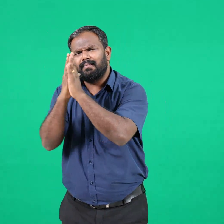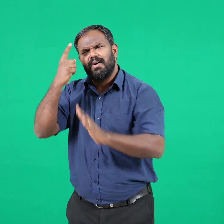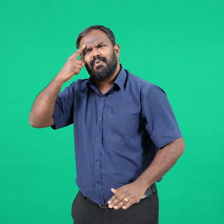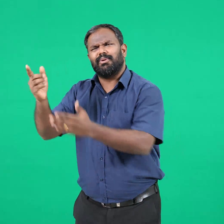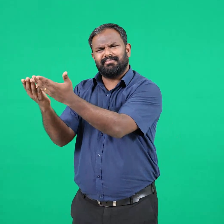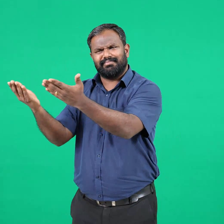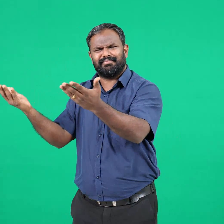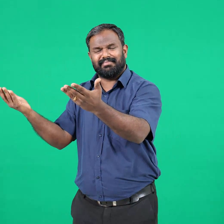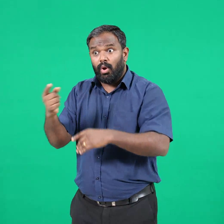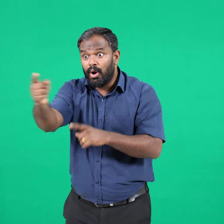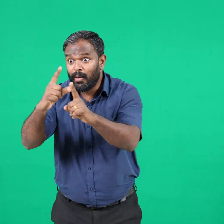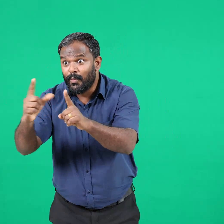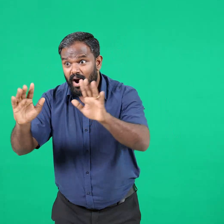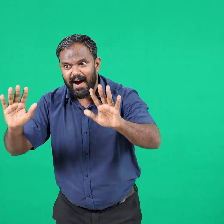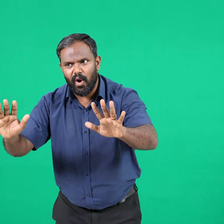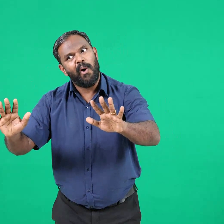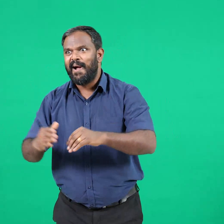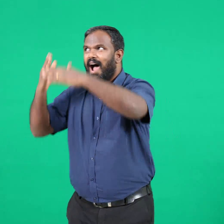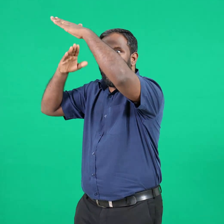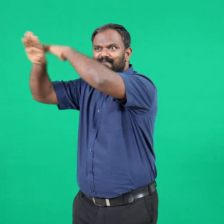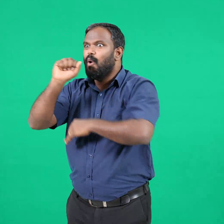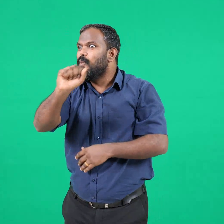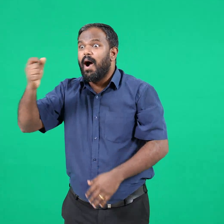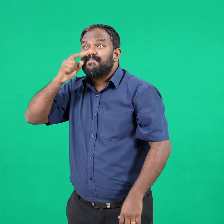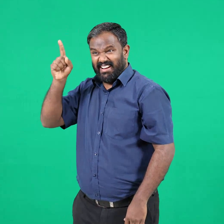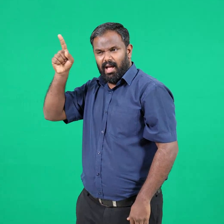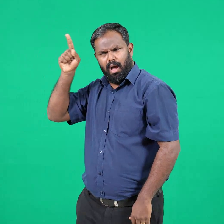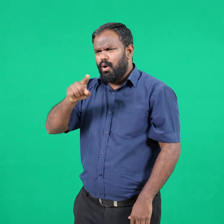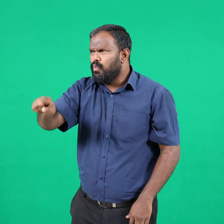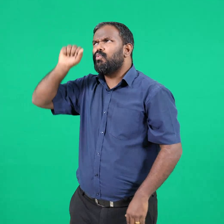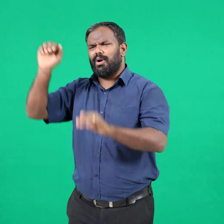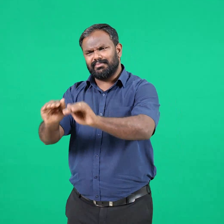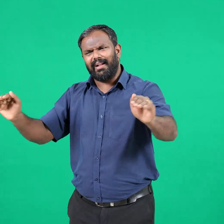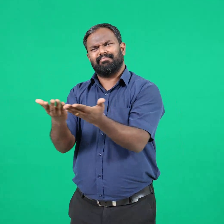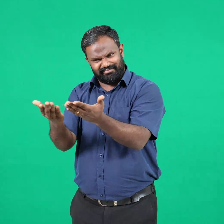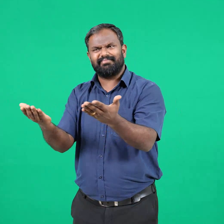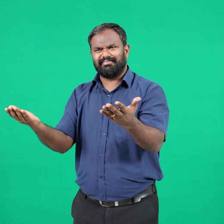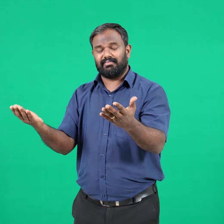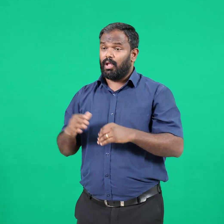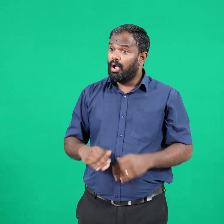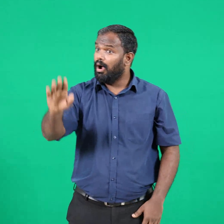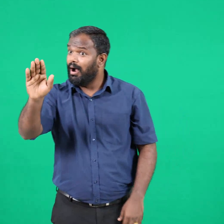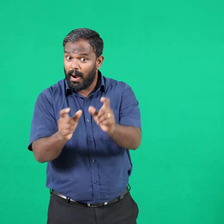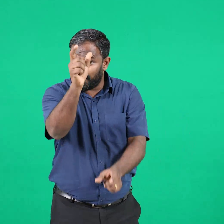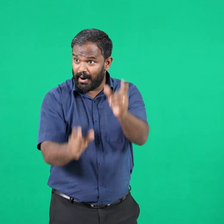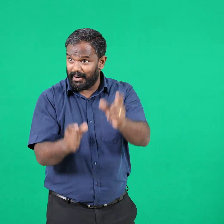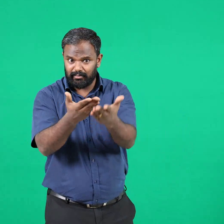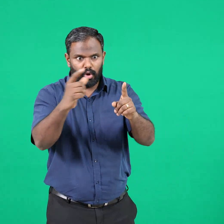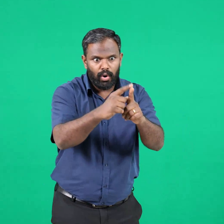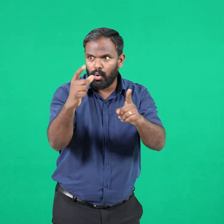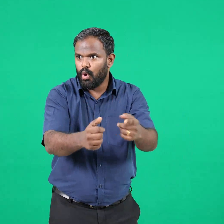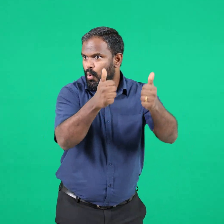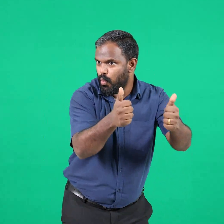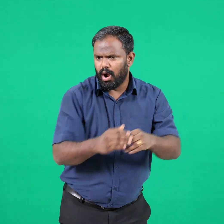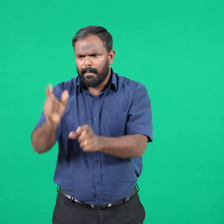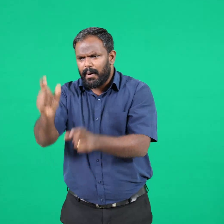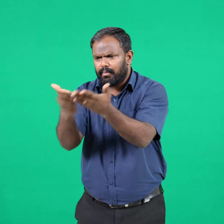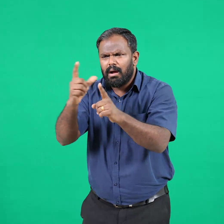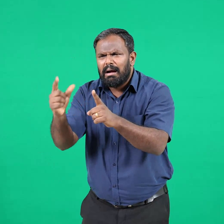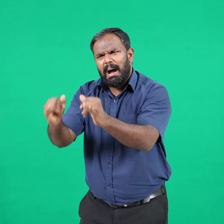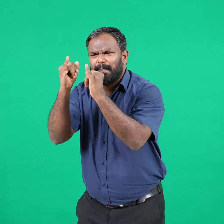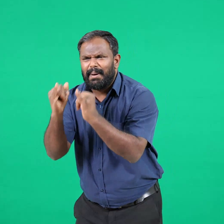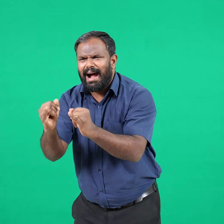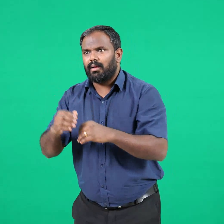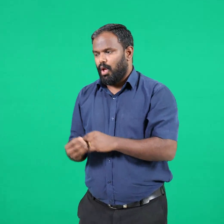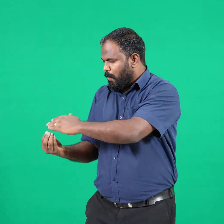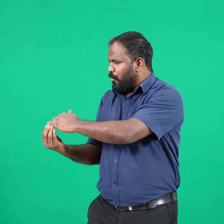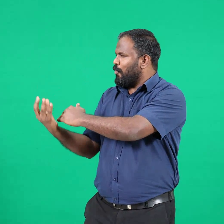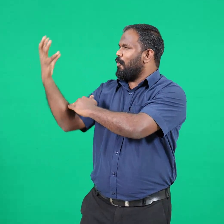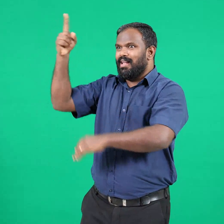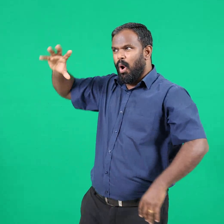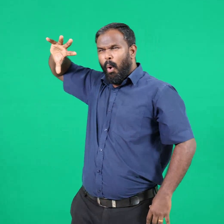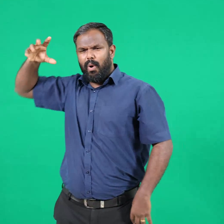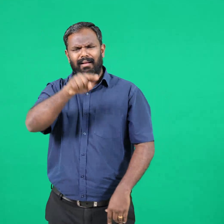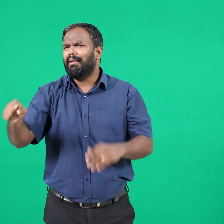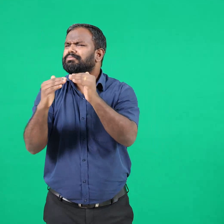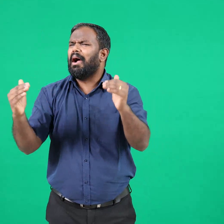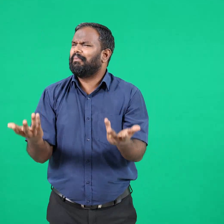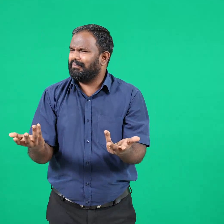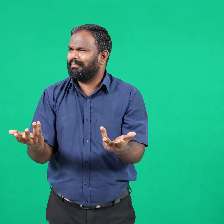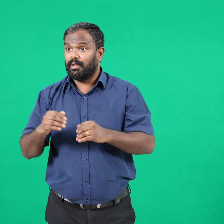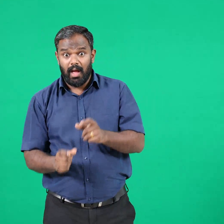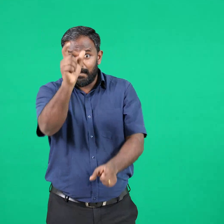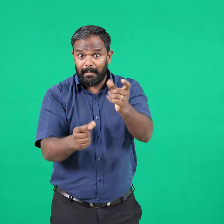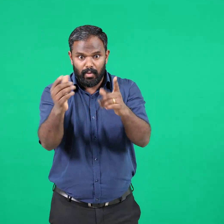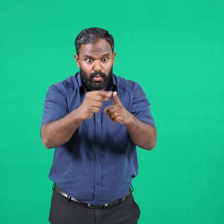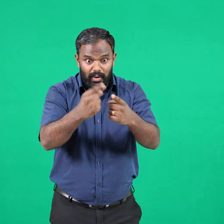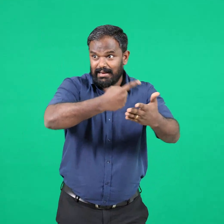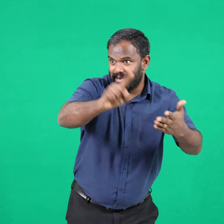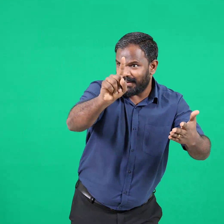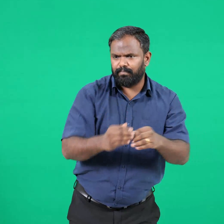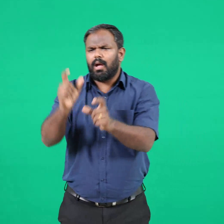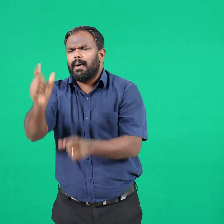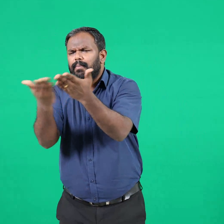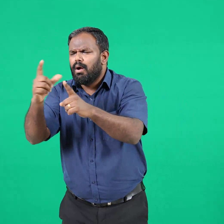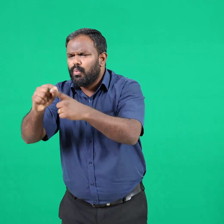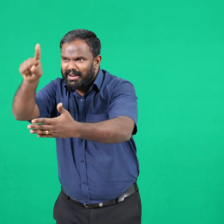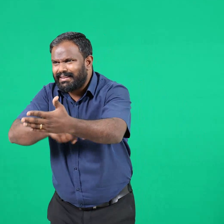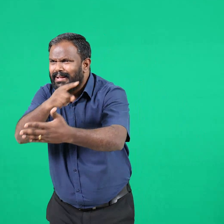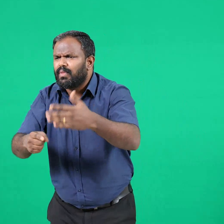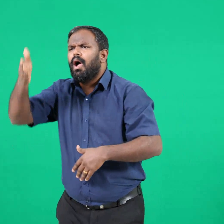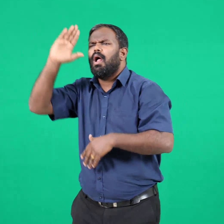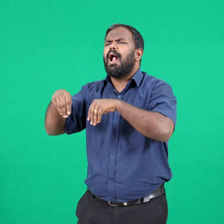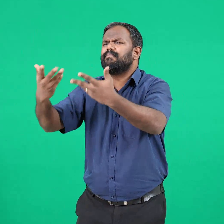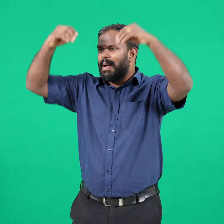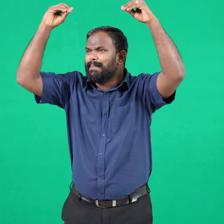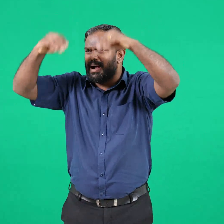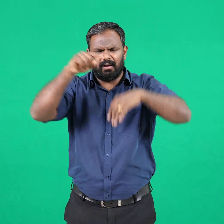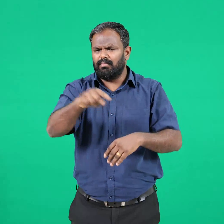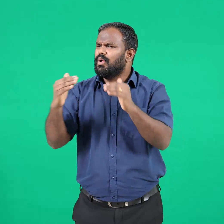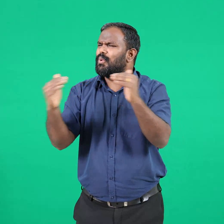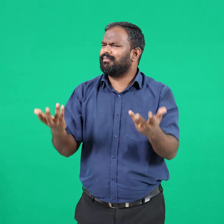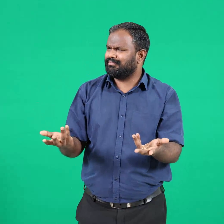He causes His sun to rise on the evil and the good, and sends rain on the righteous and the unrighteous.